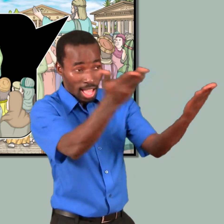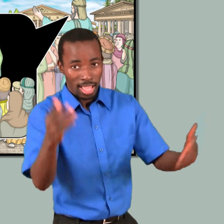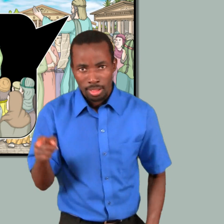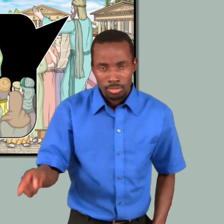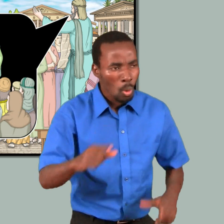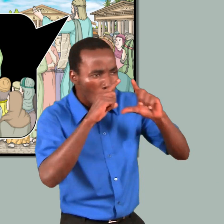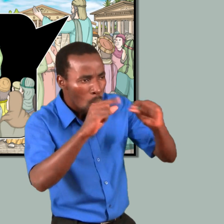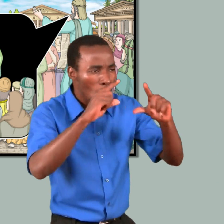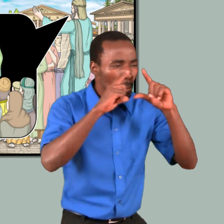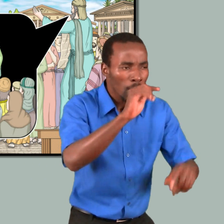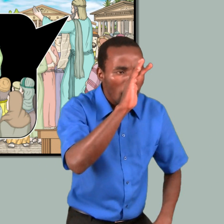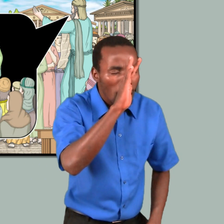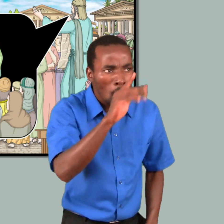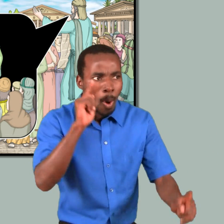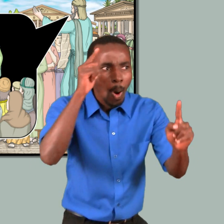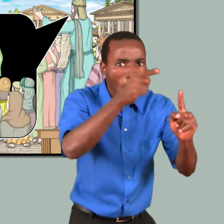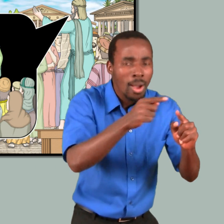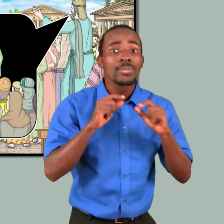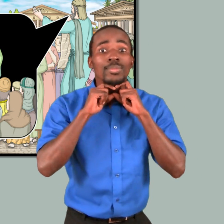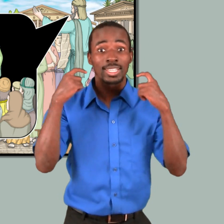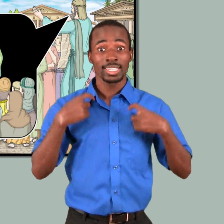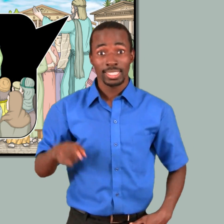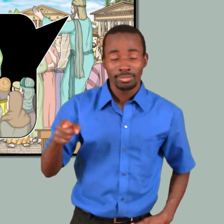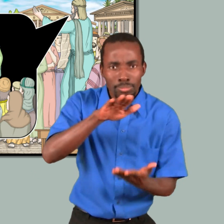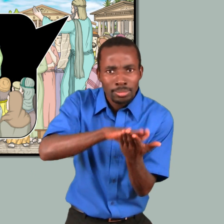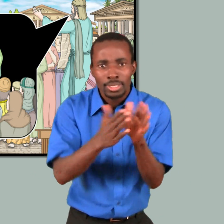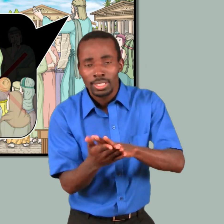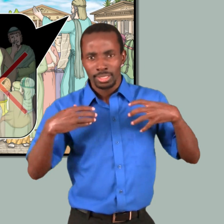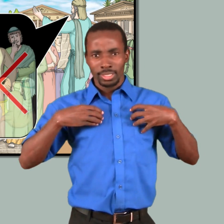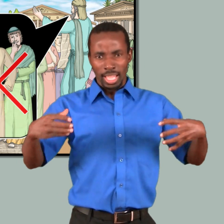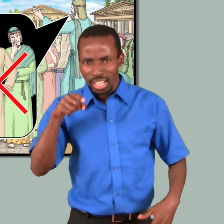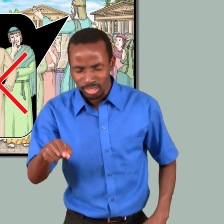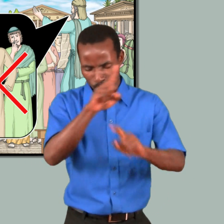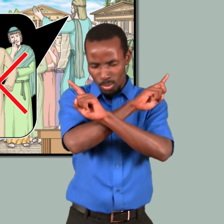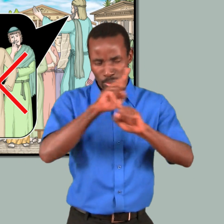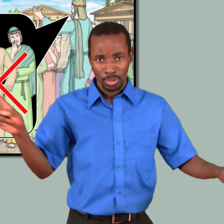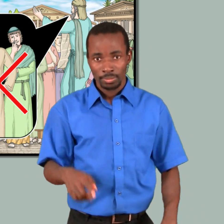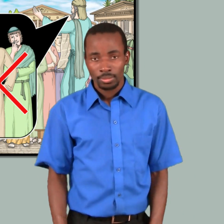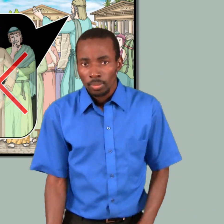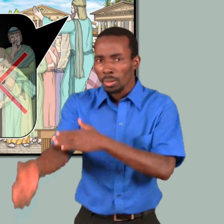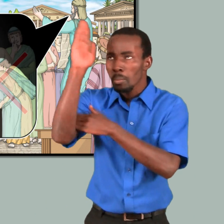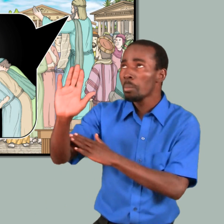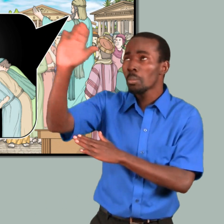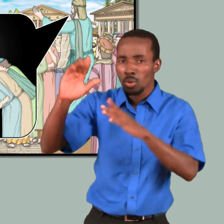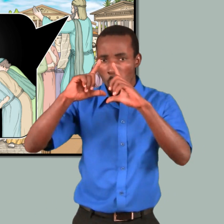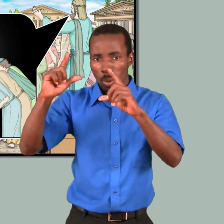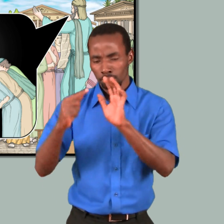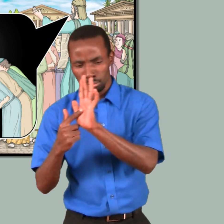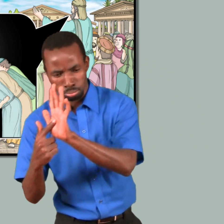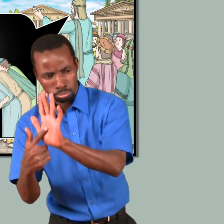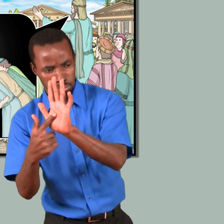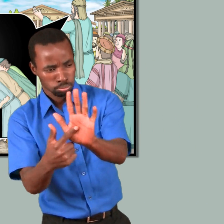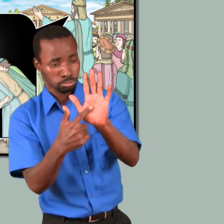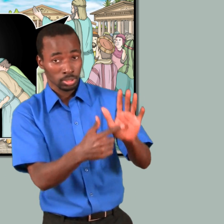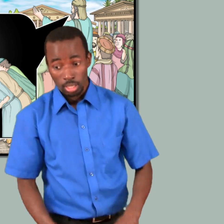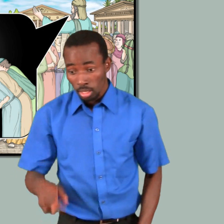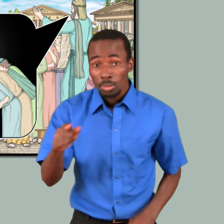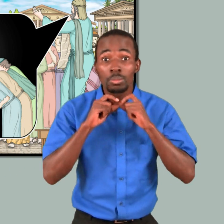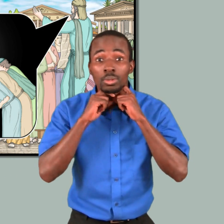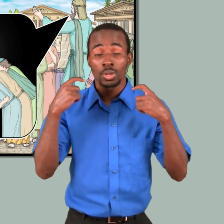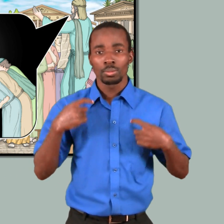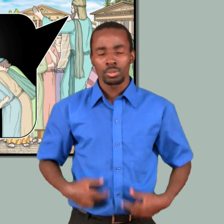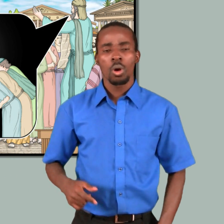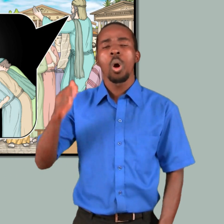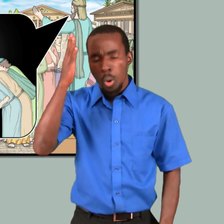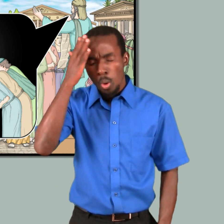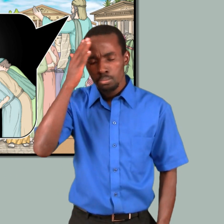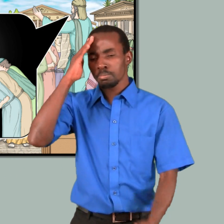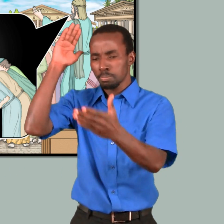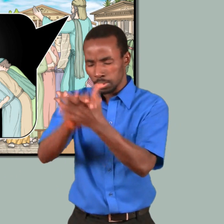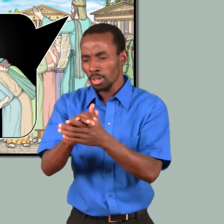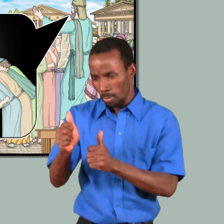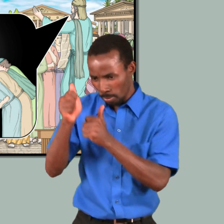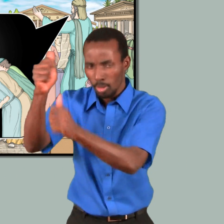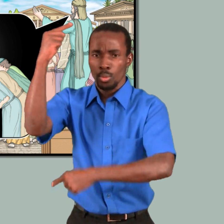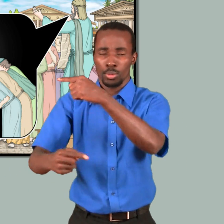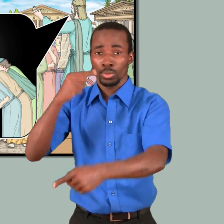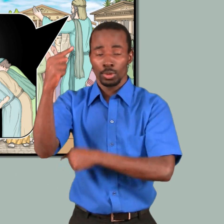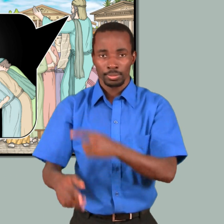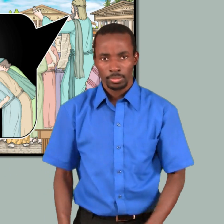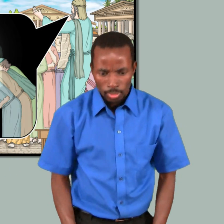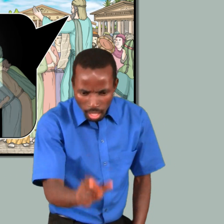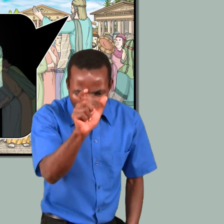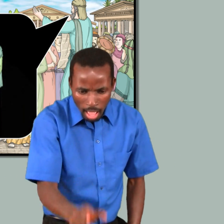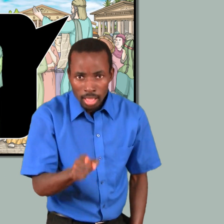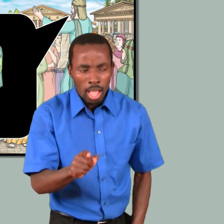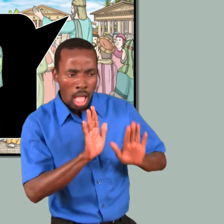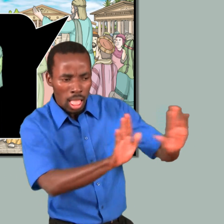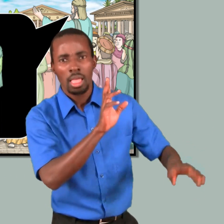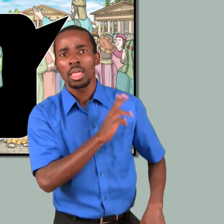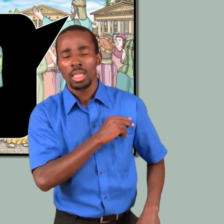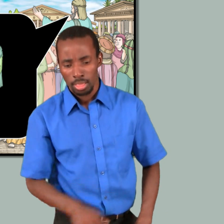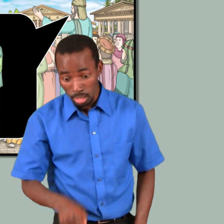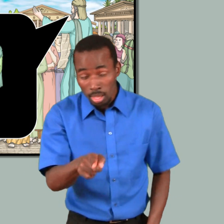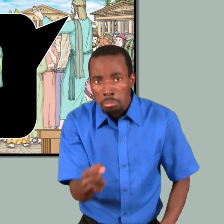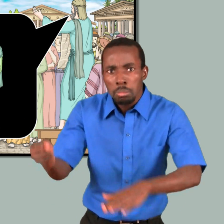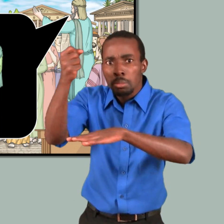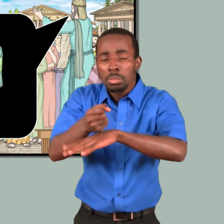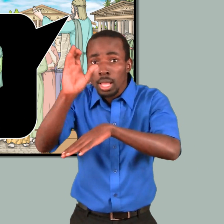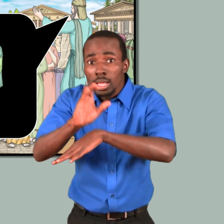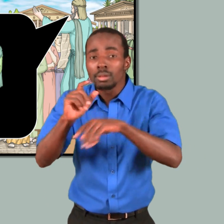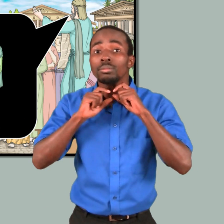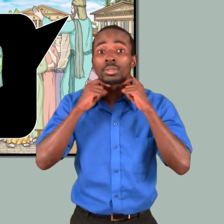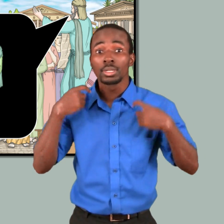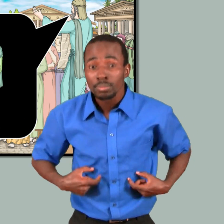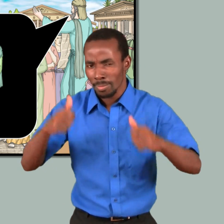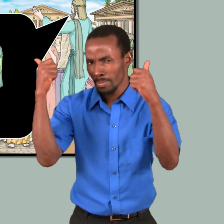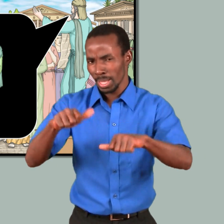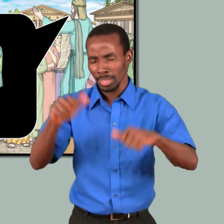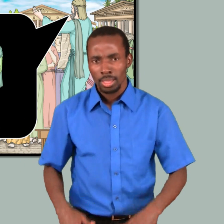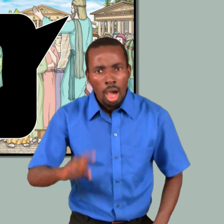They must hold to the mystery of the faith with a clear conscience.